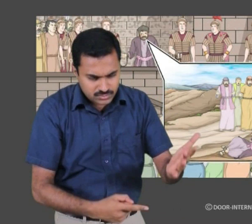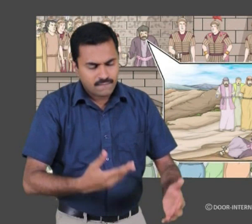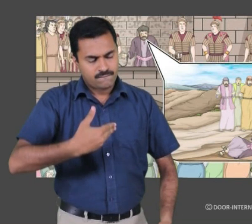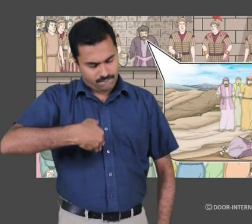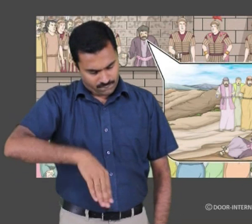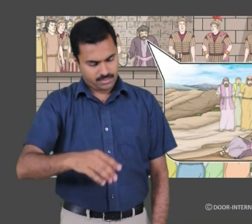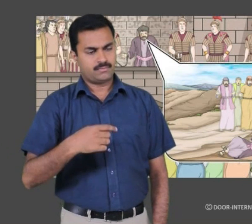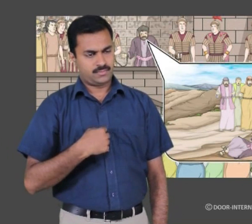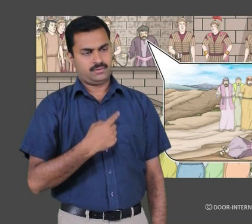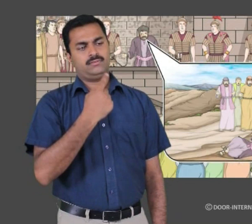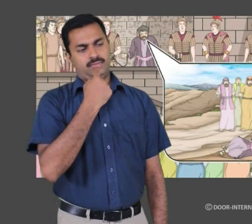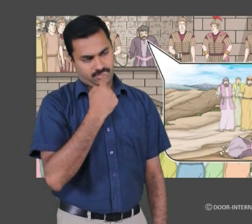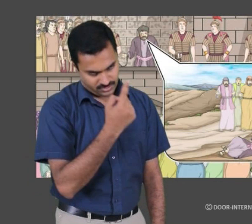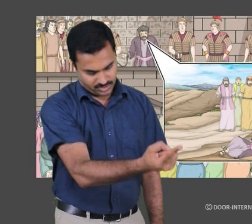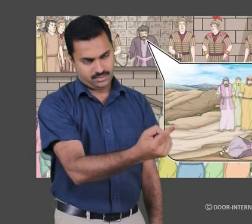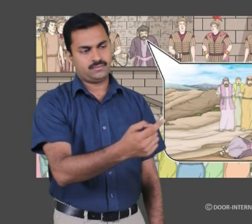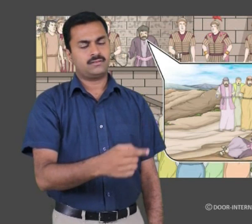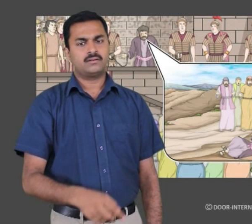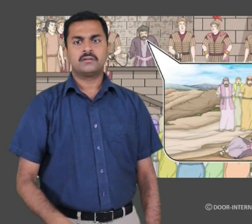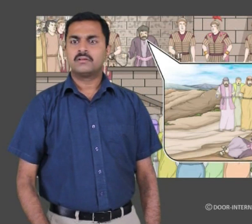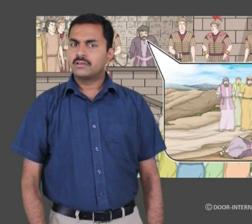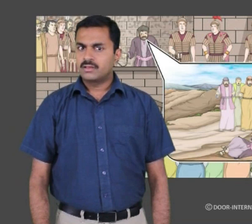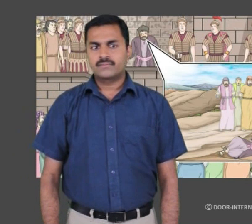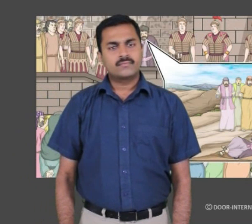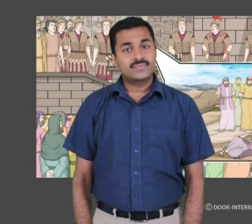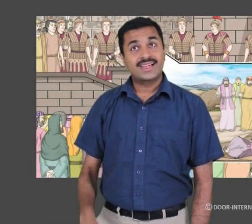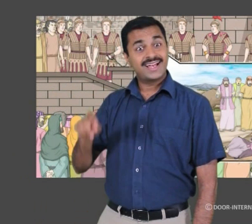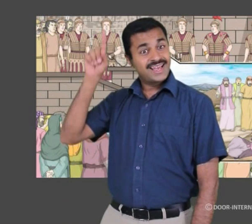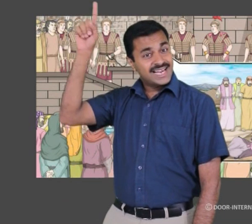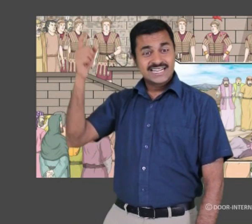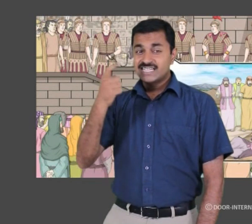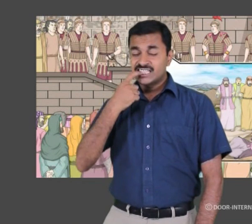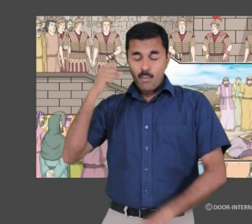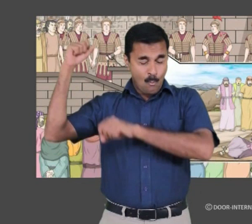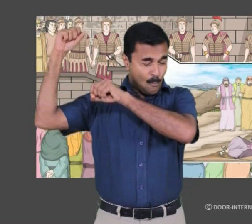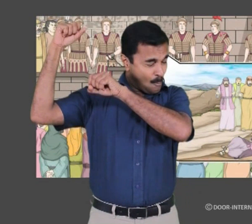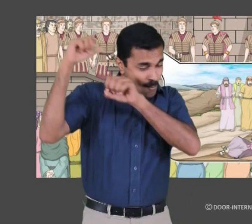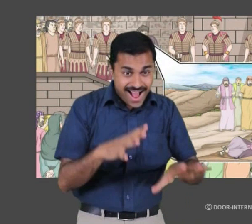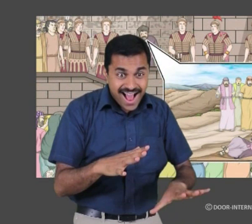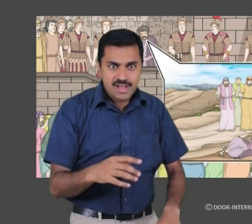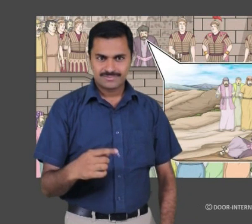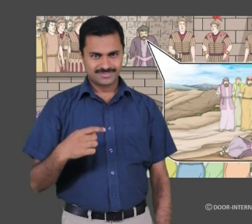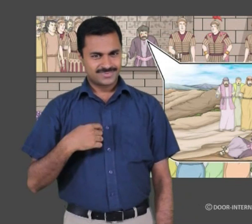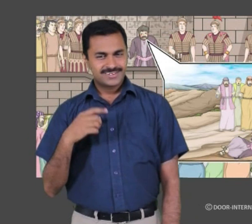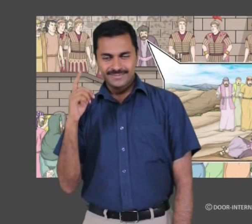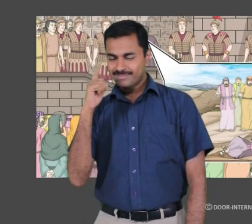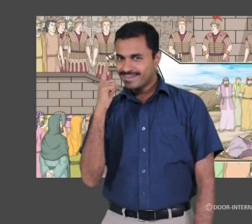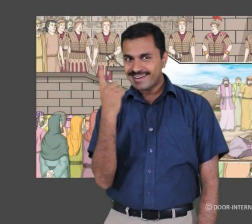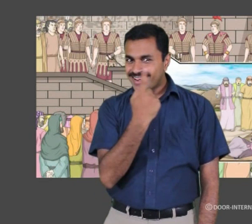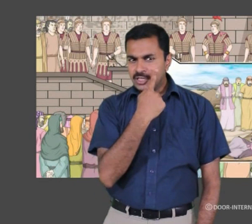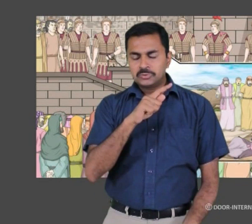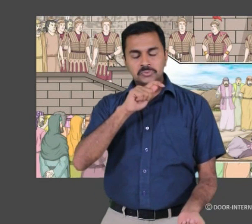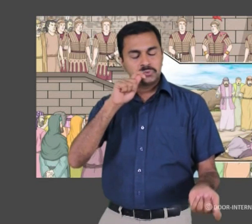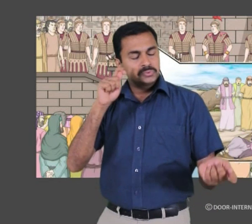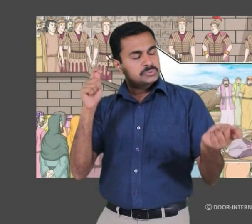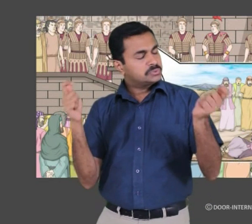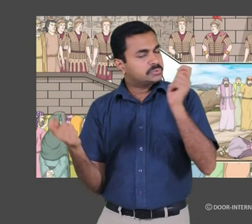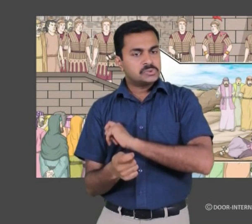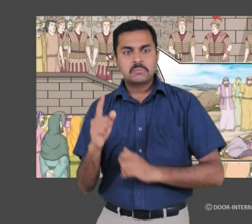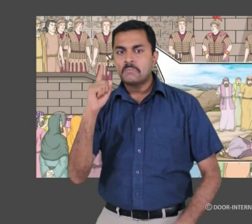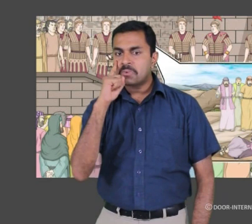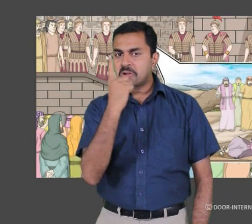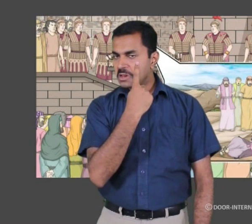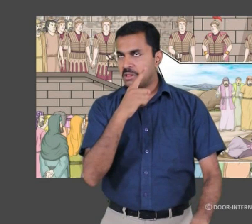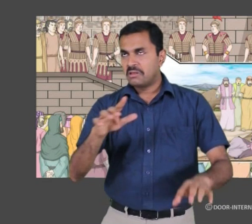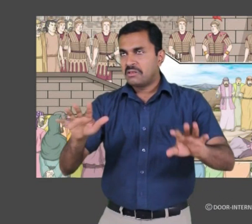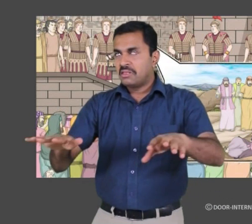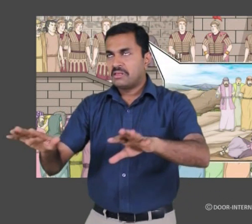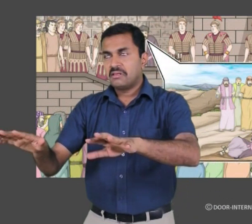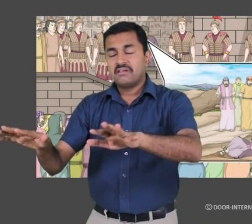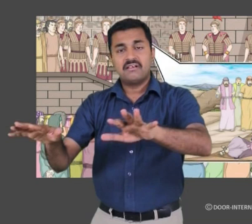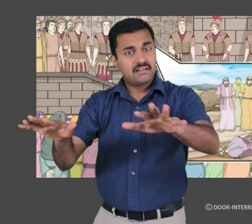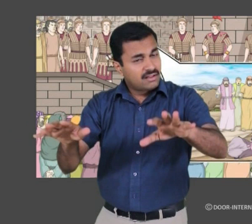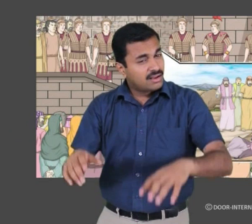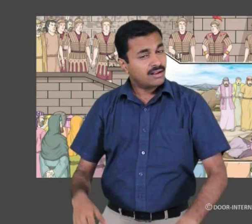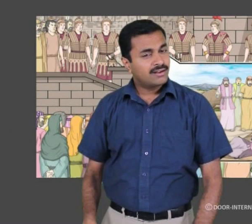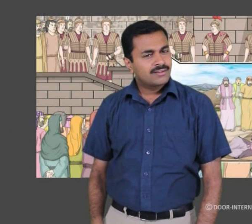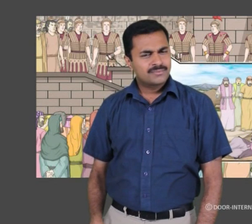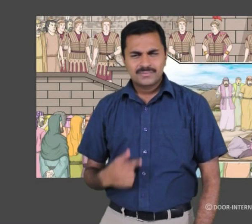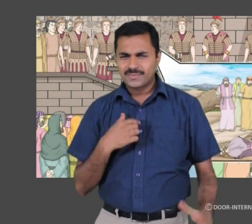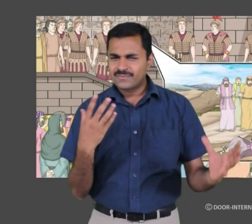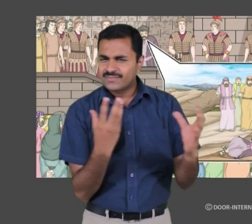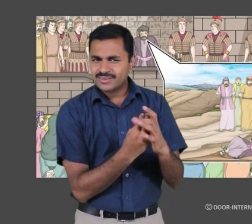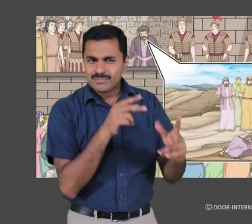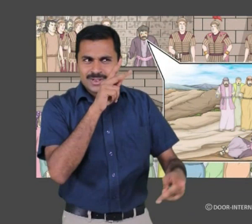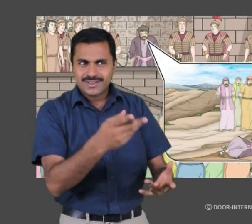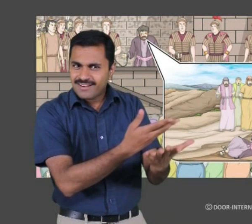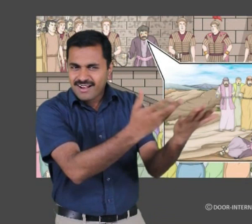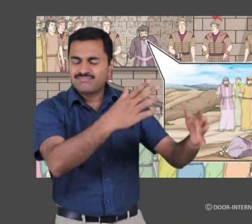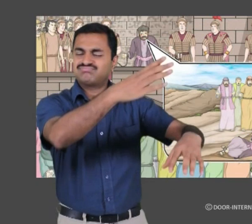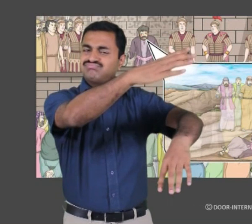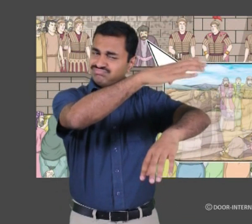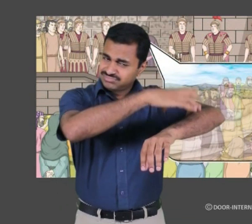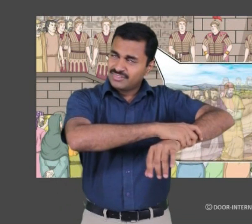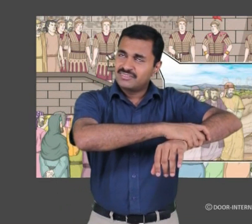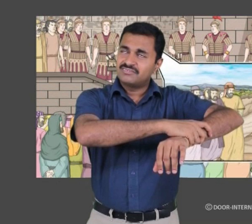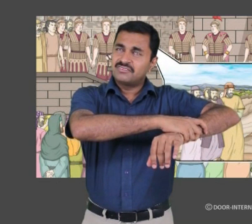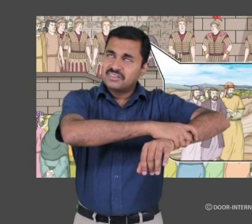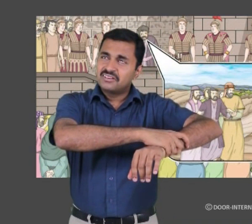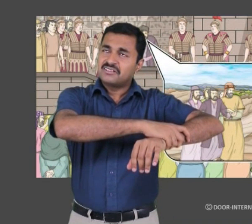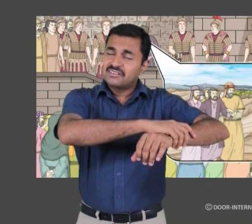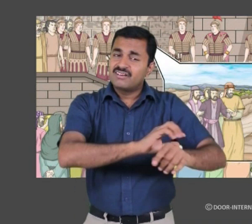‘There you will be told all that you have been appointed to do.’